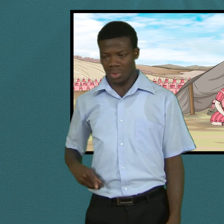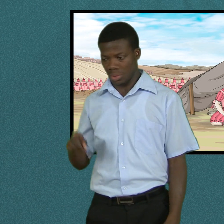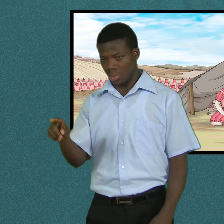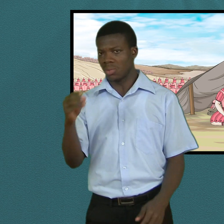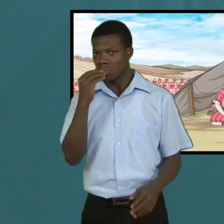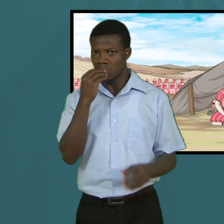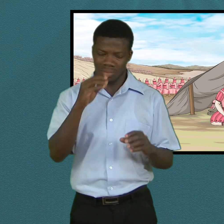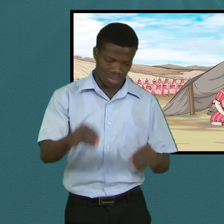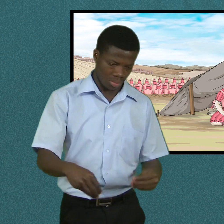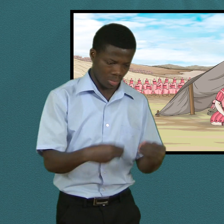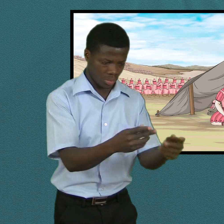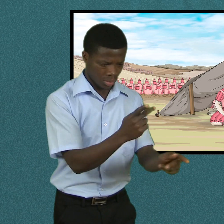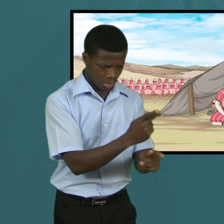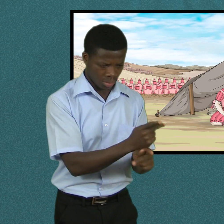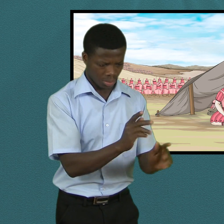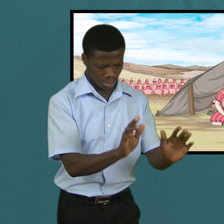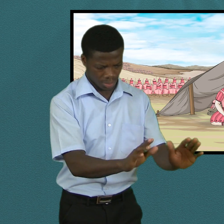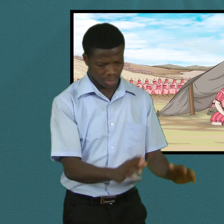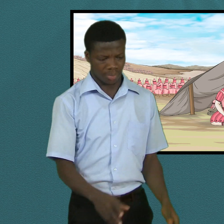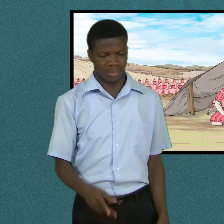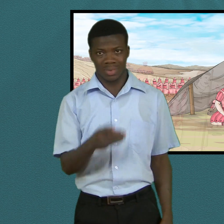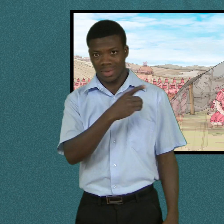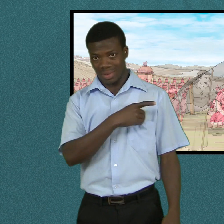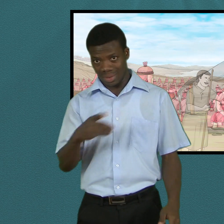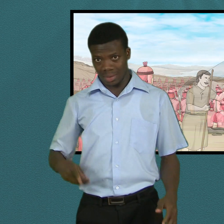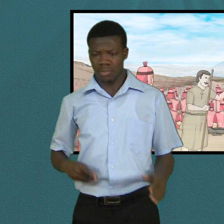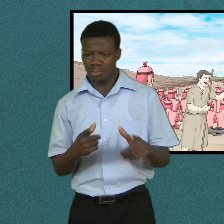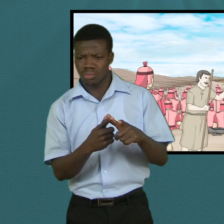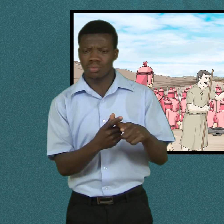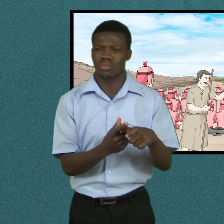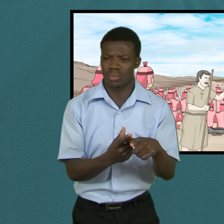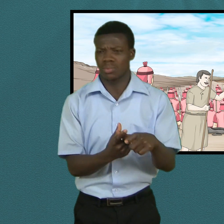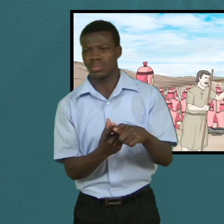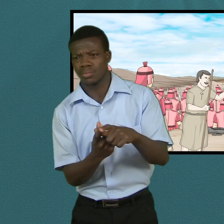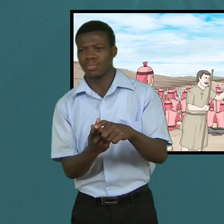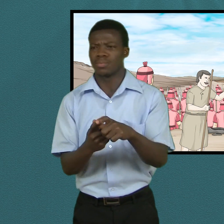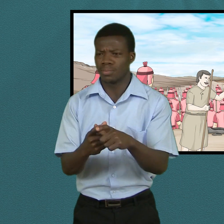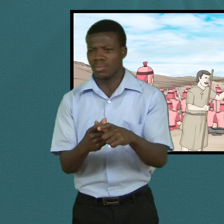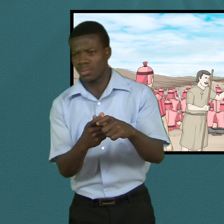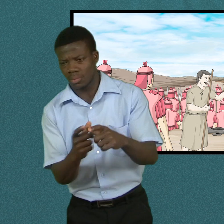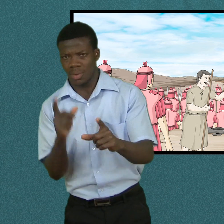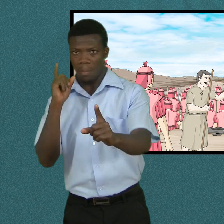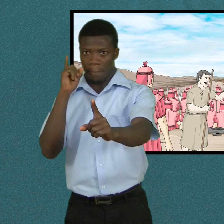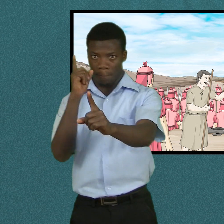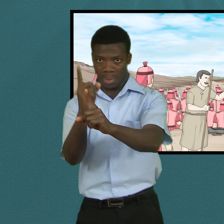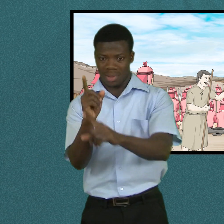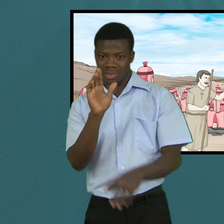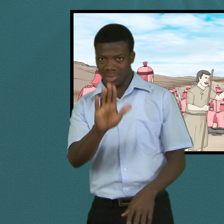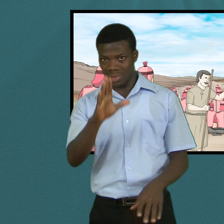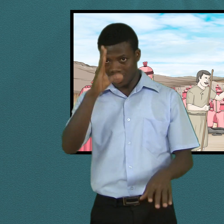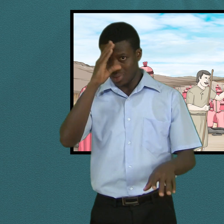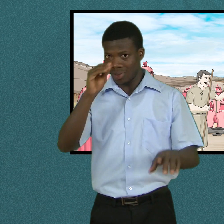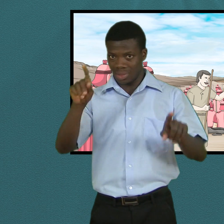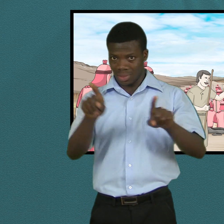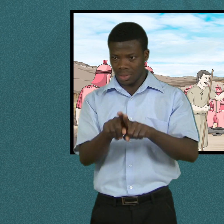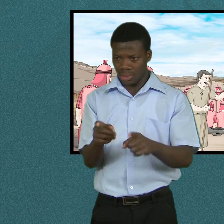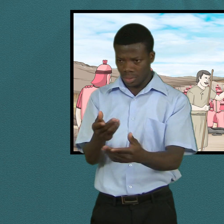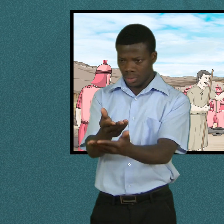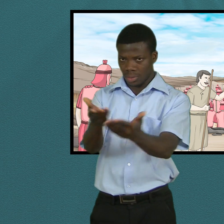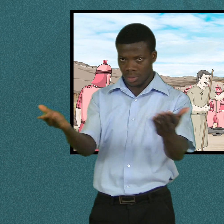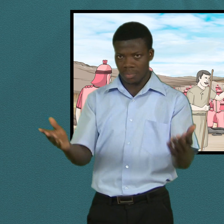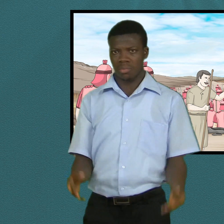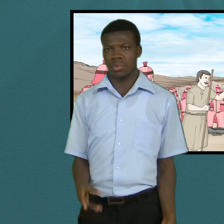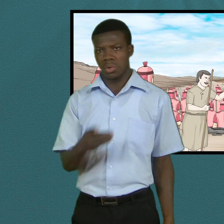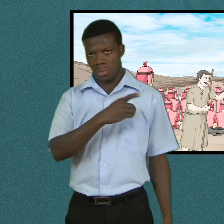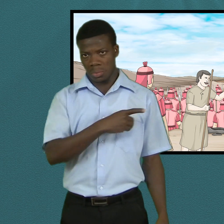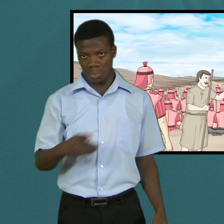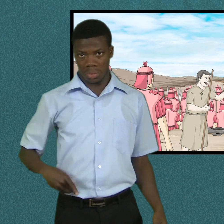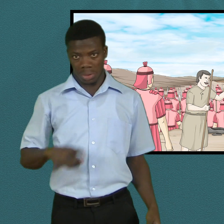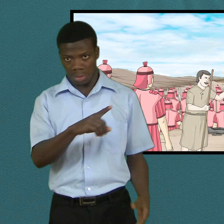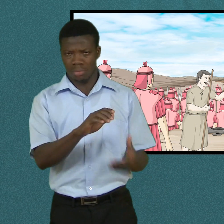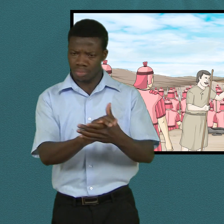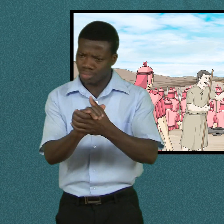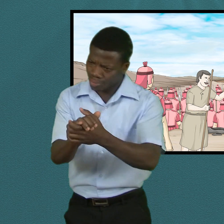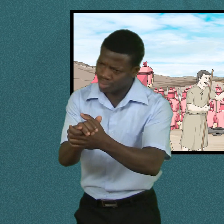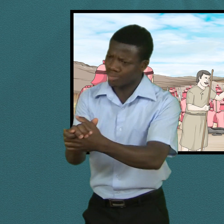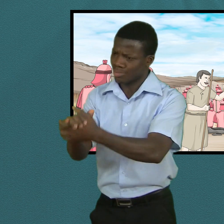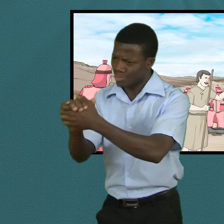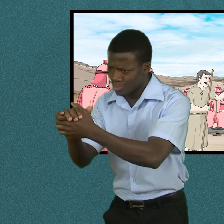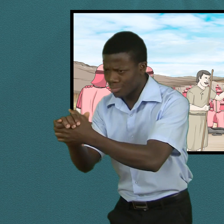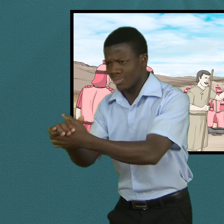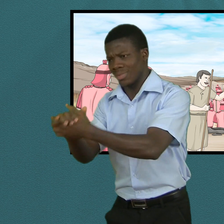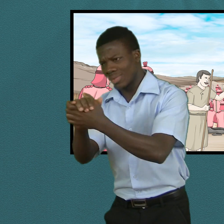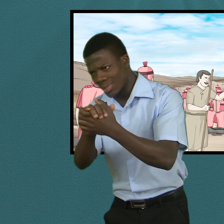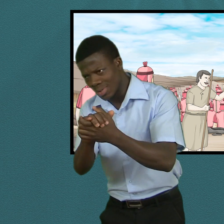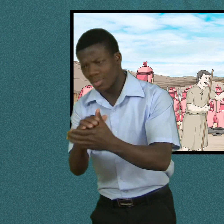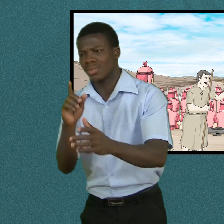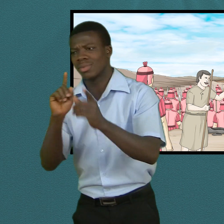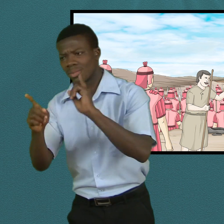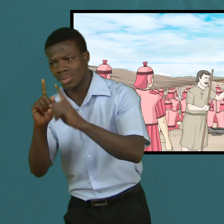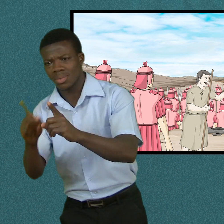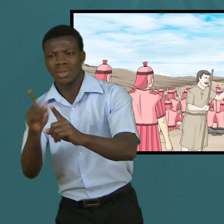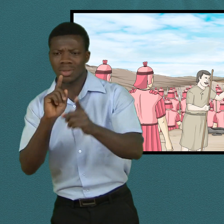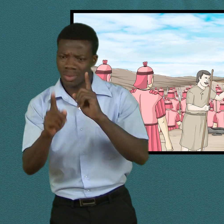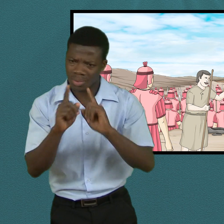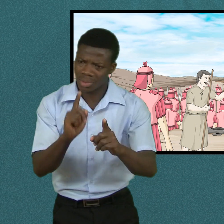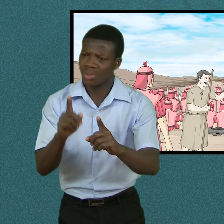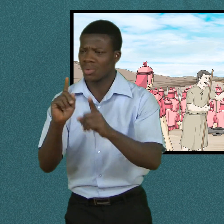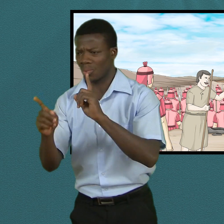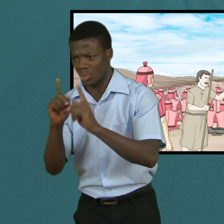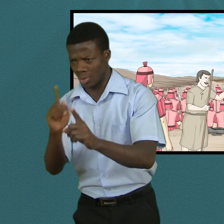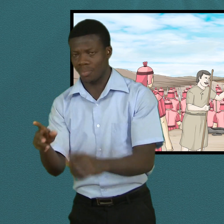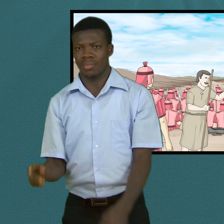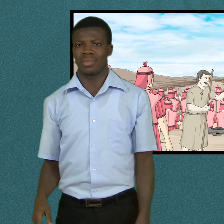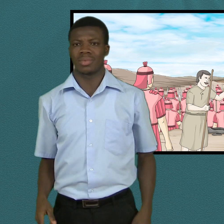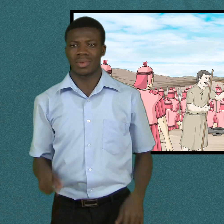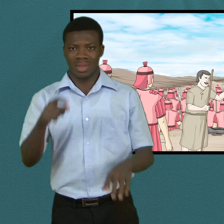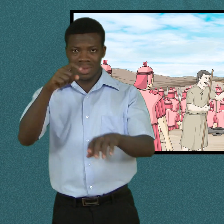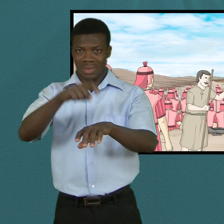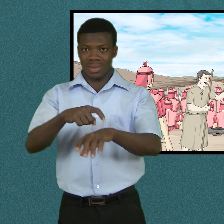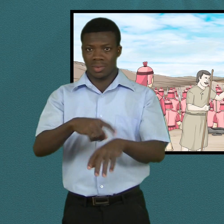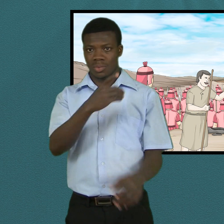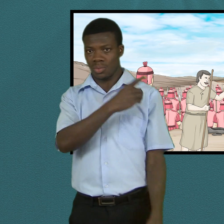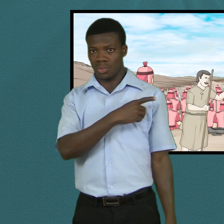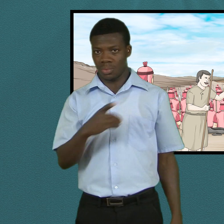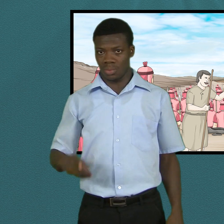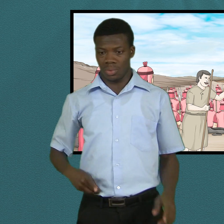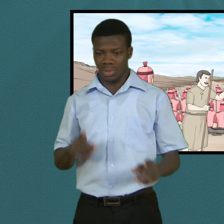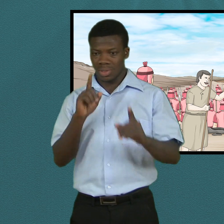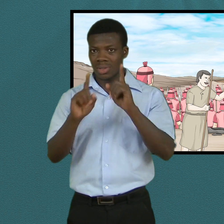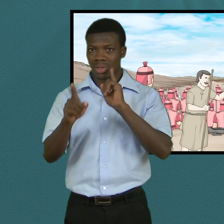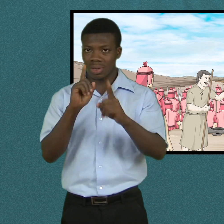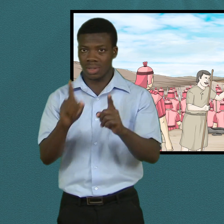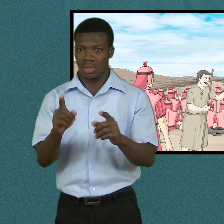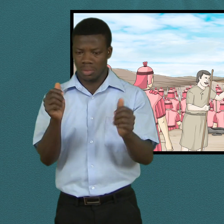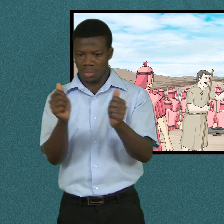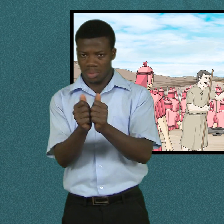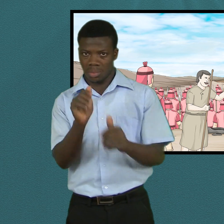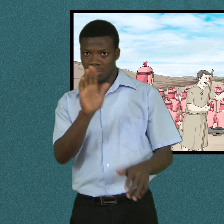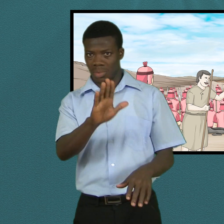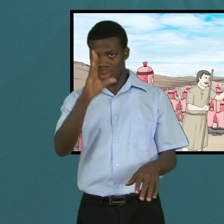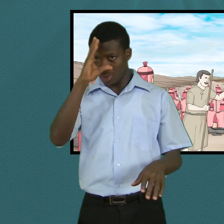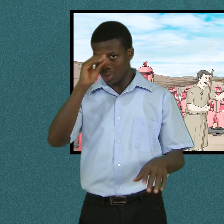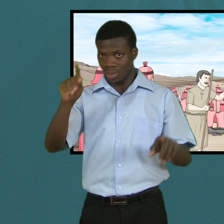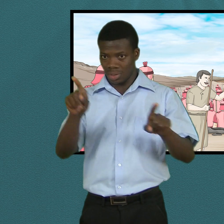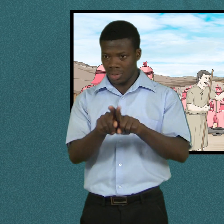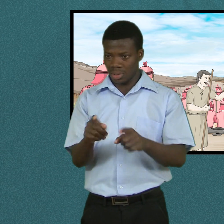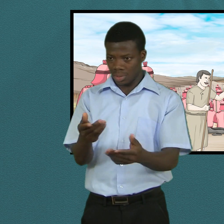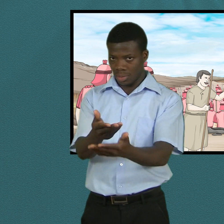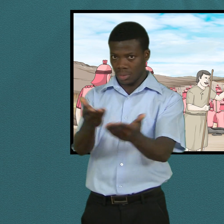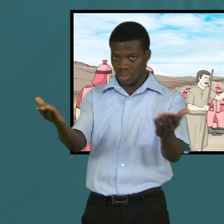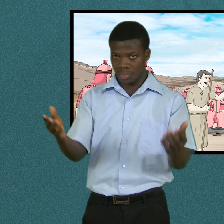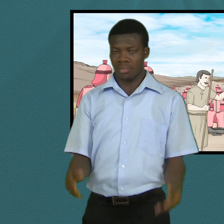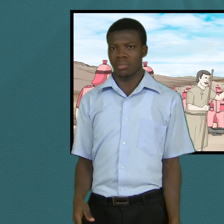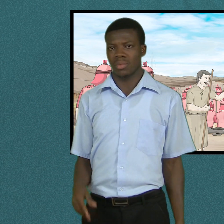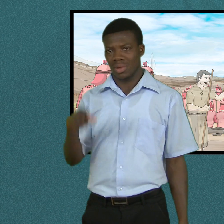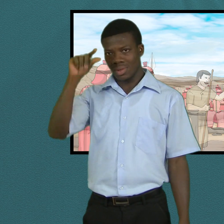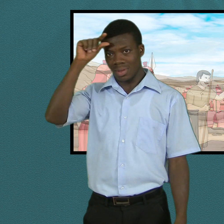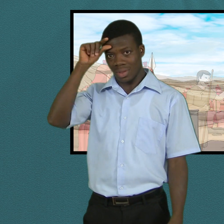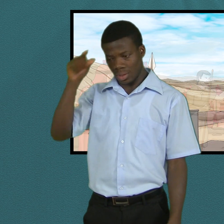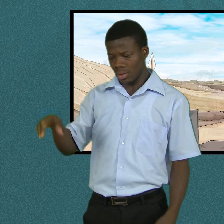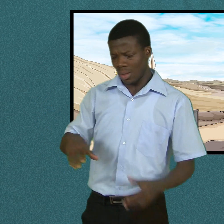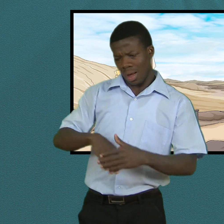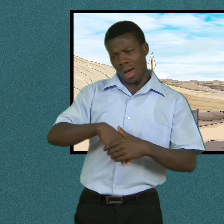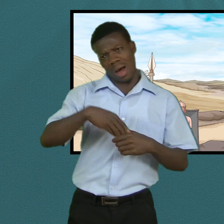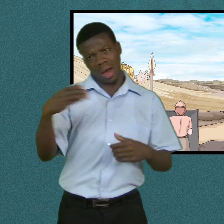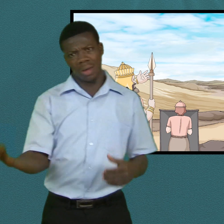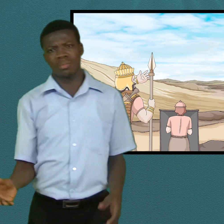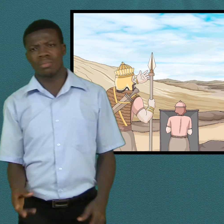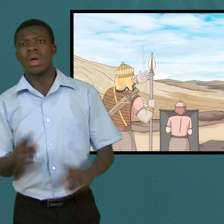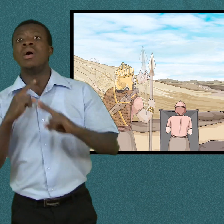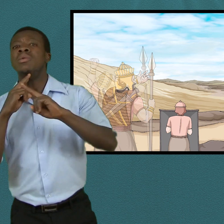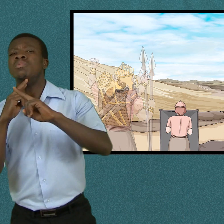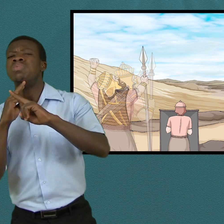When he arrived, he asked his brothers how they were doing.